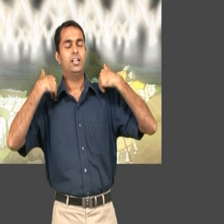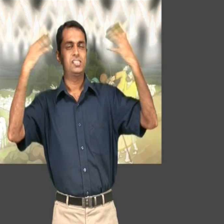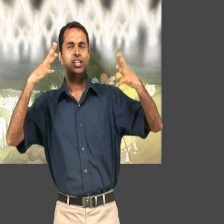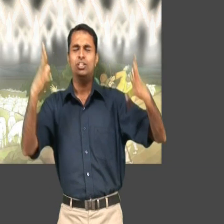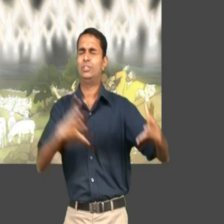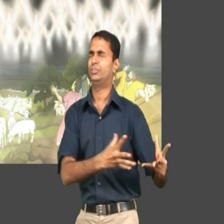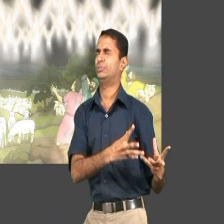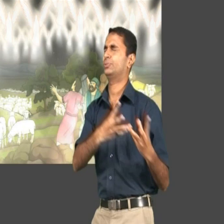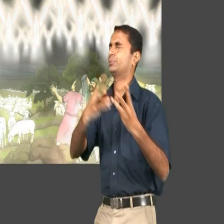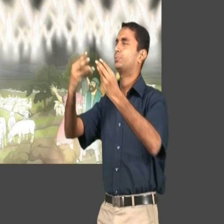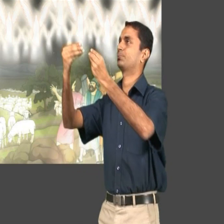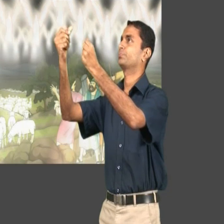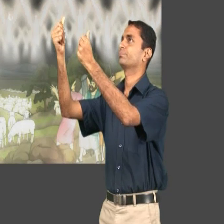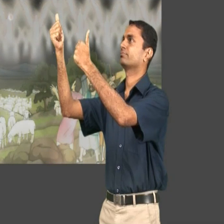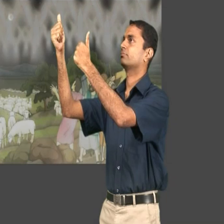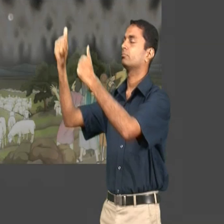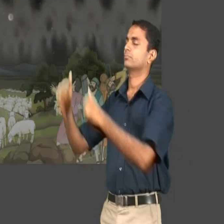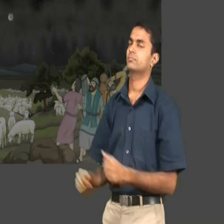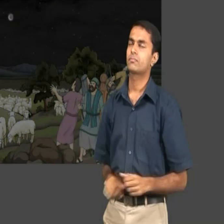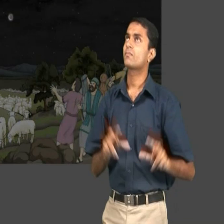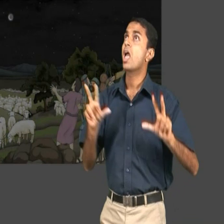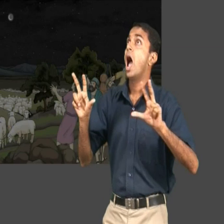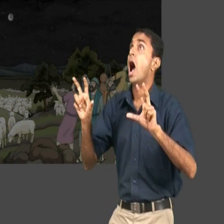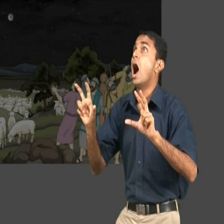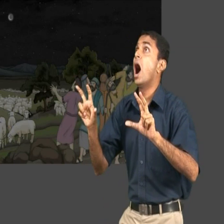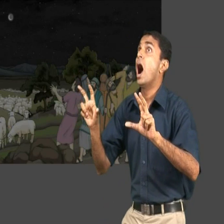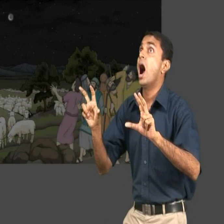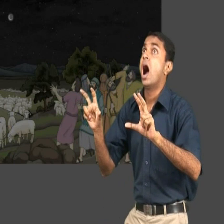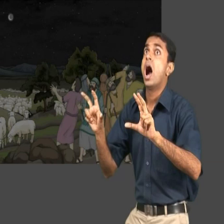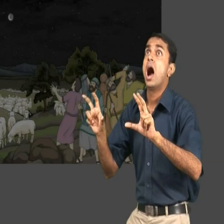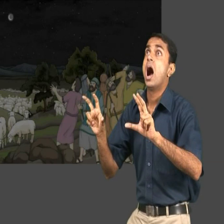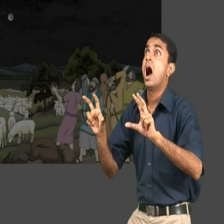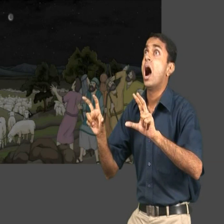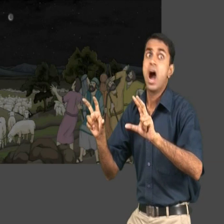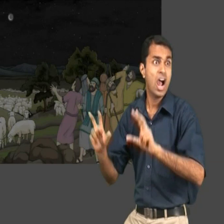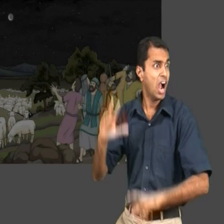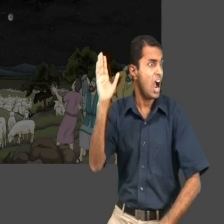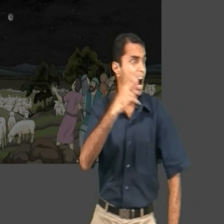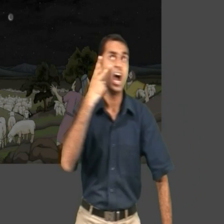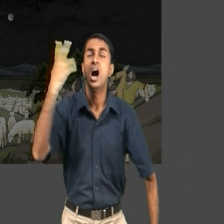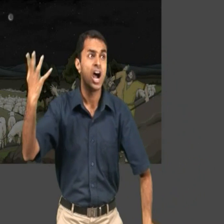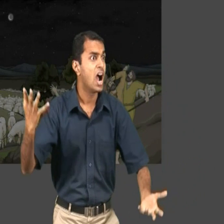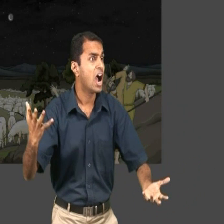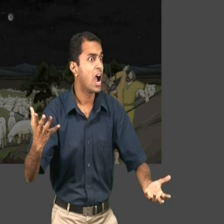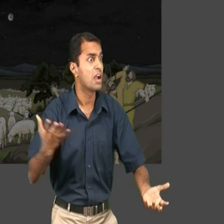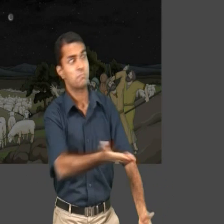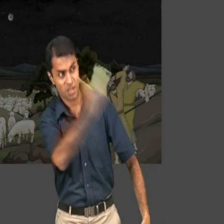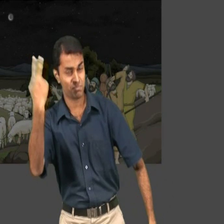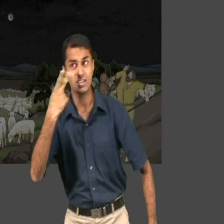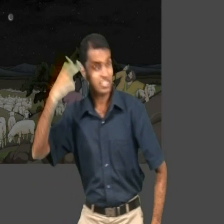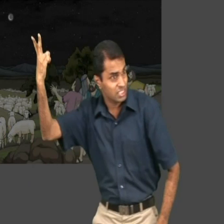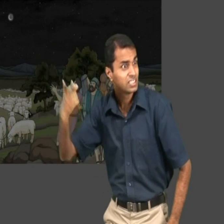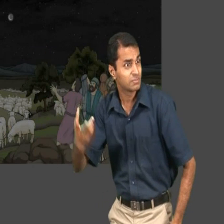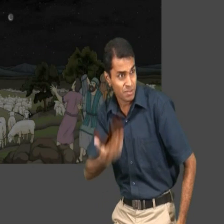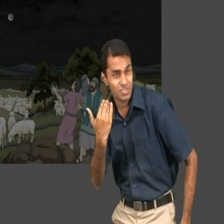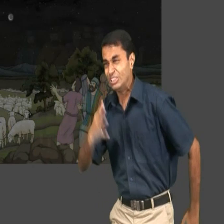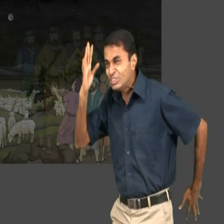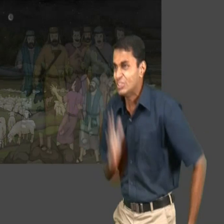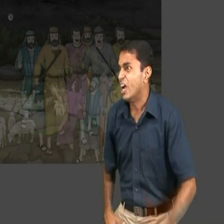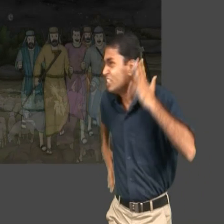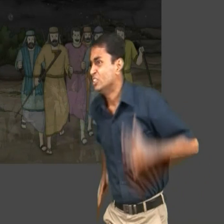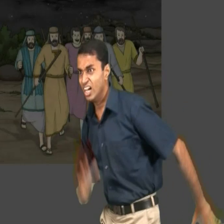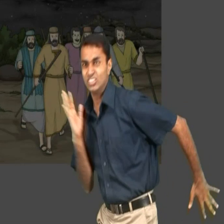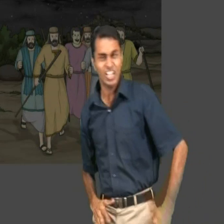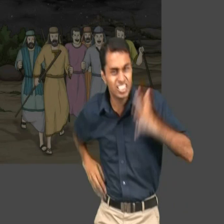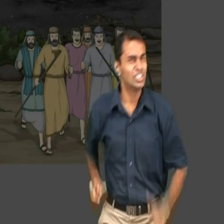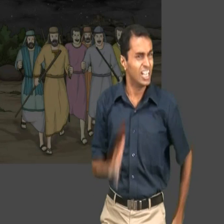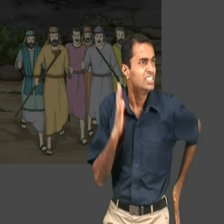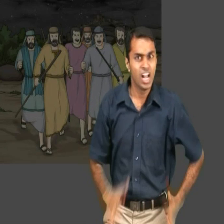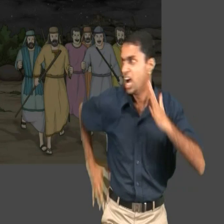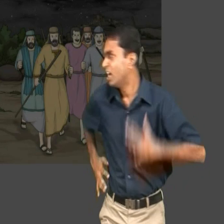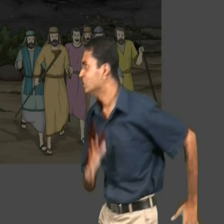When the angels had left them and gone into heaven, the shepherds said to one another, “Let us go to Bethlehem and see this thing that has happened, which the Lord has made known to us.”